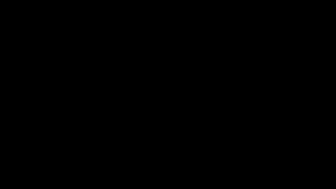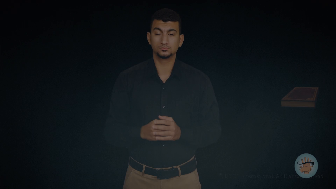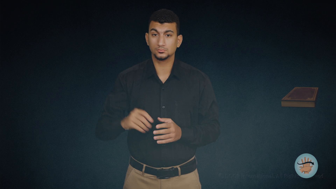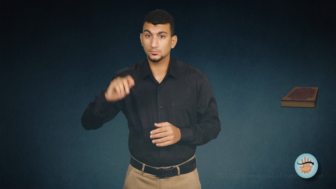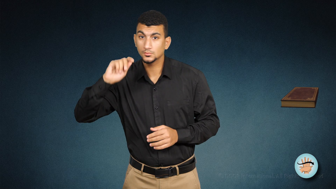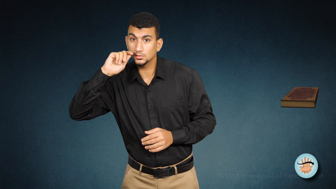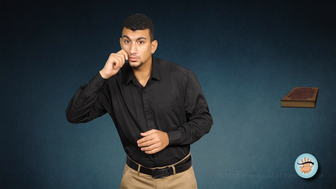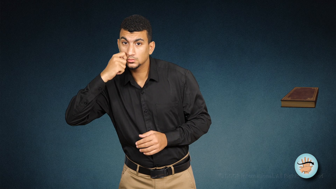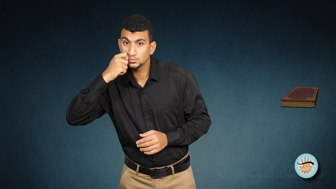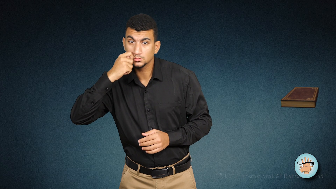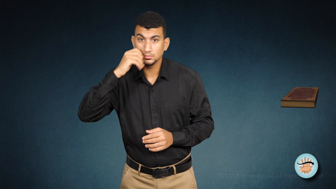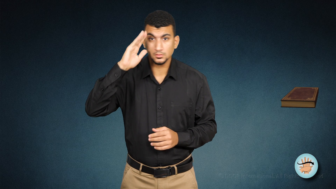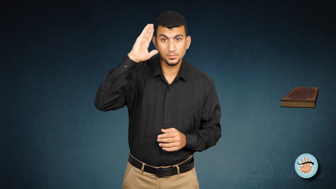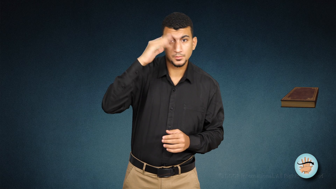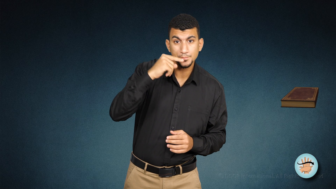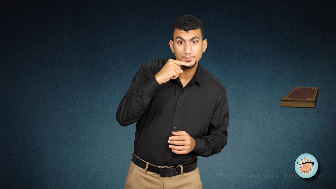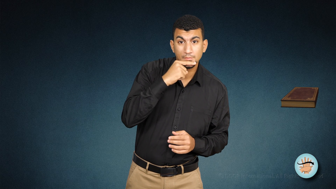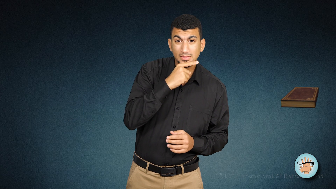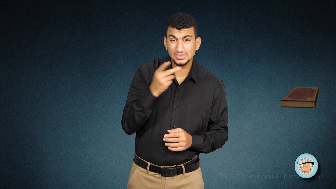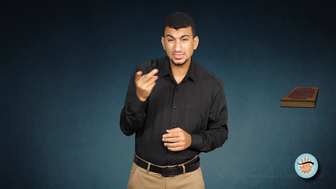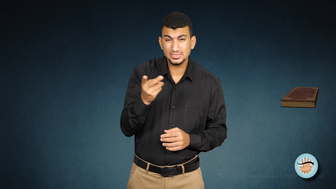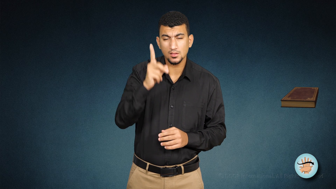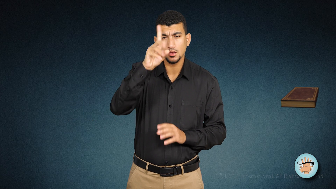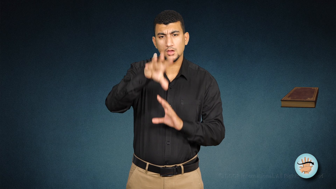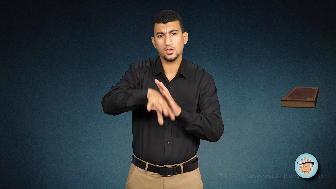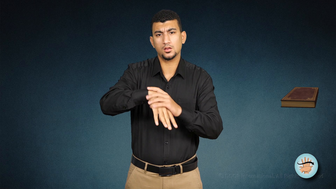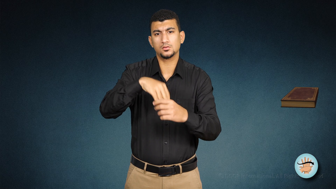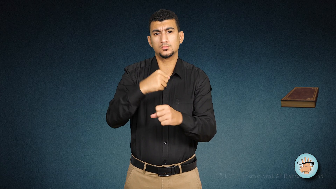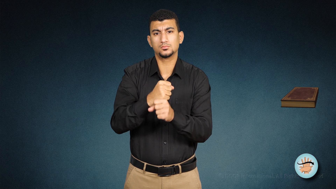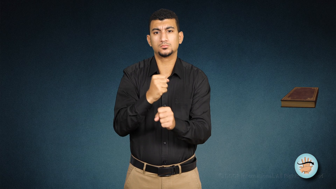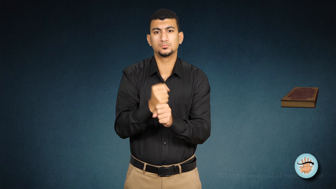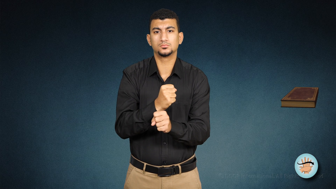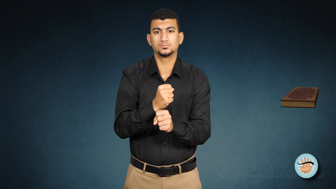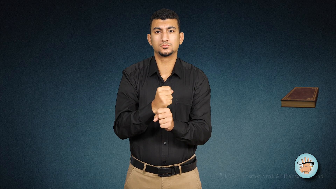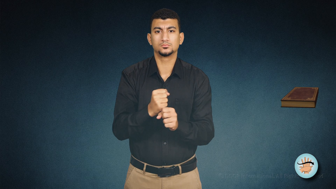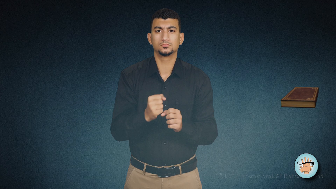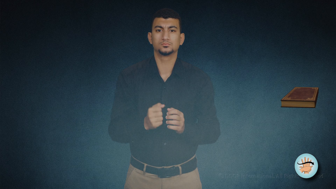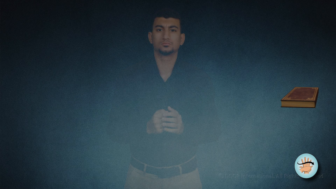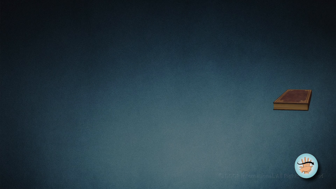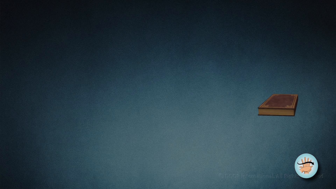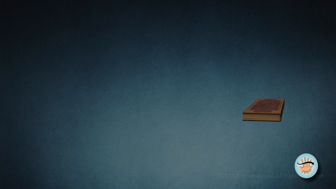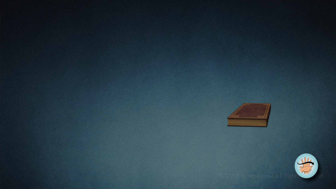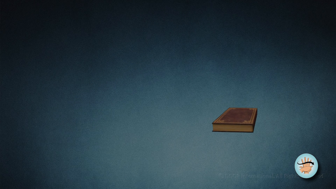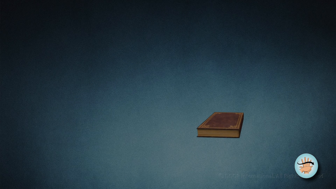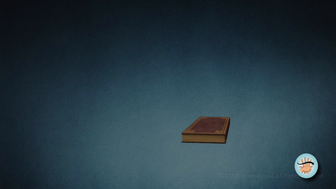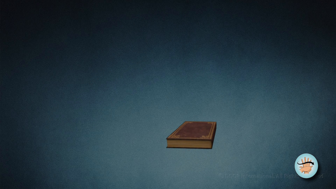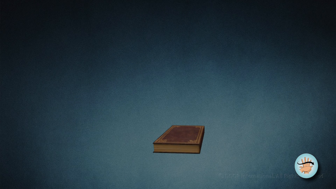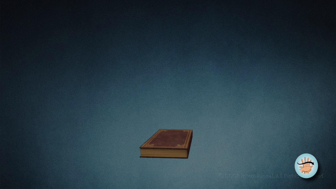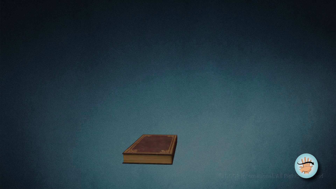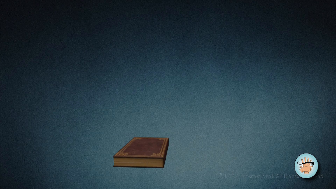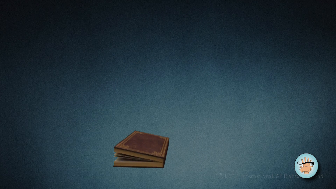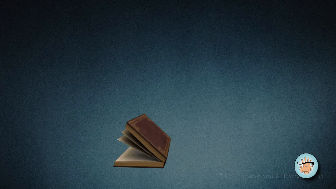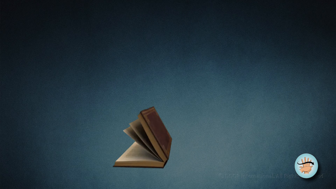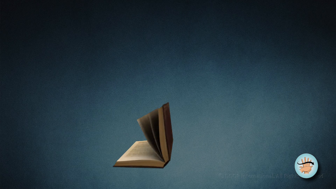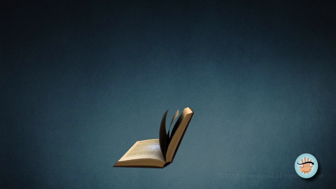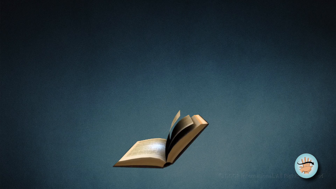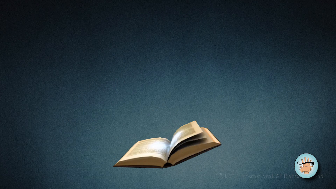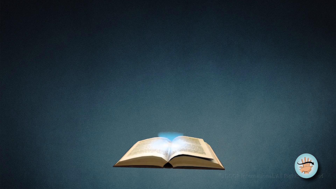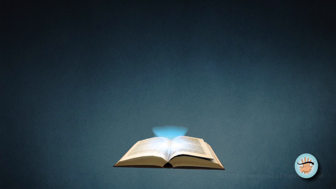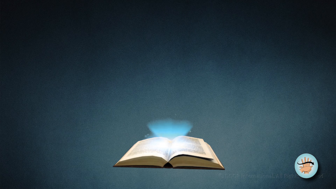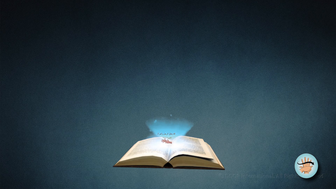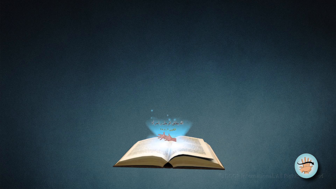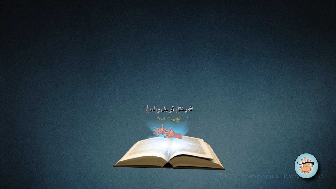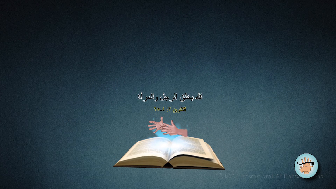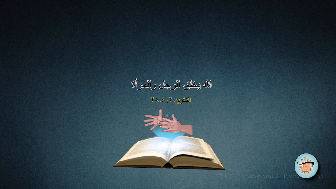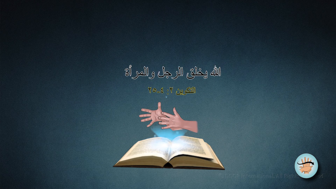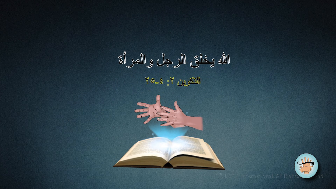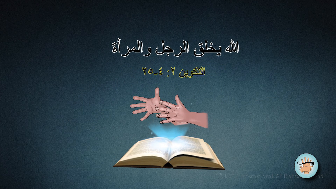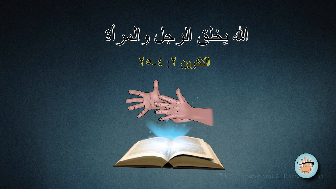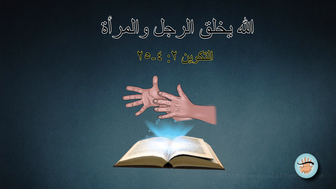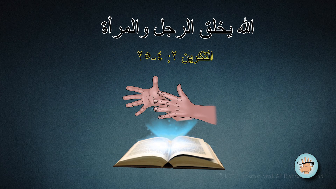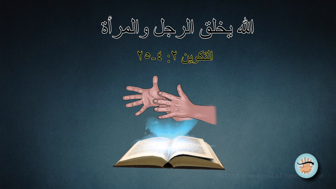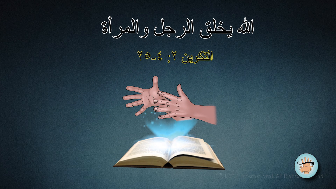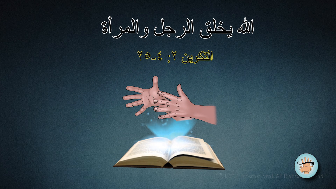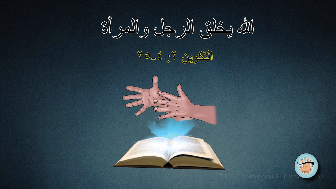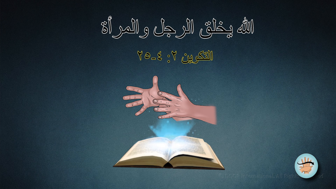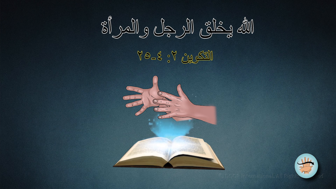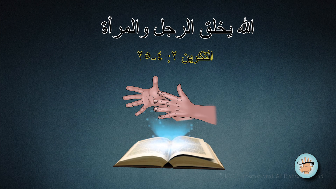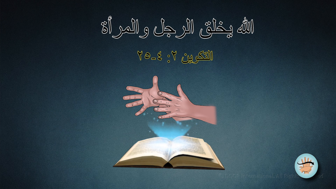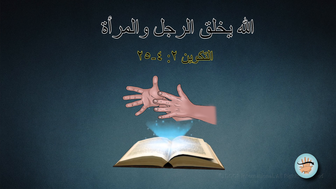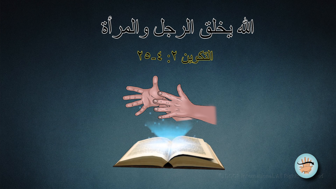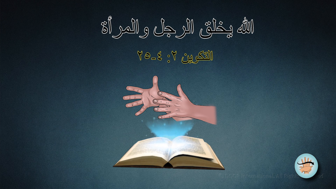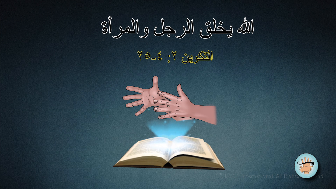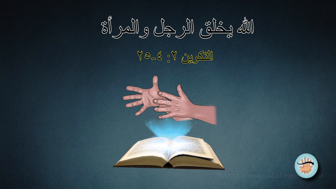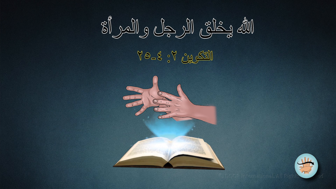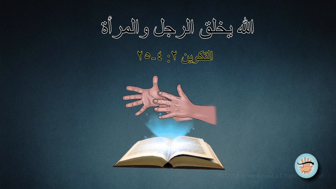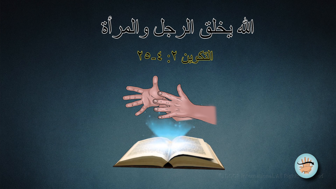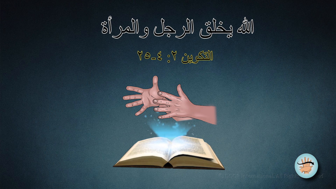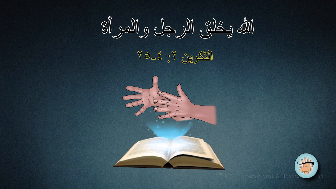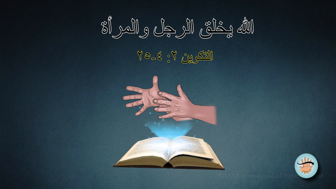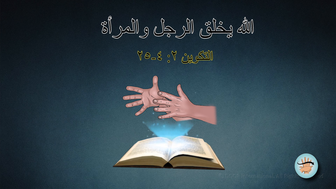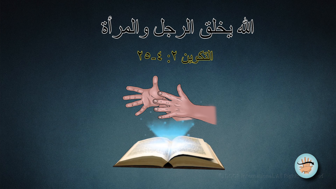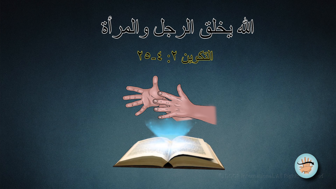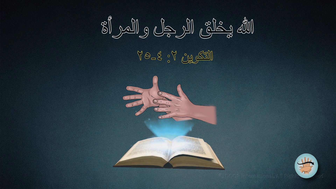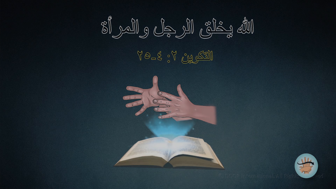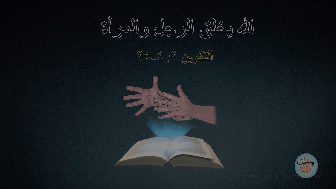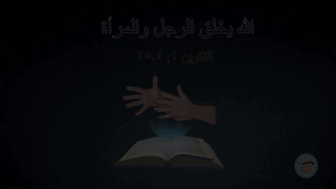God made man and woman